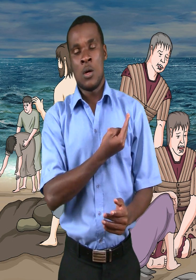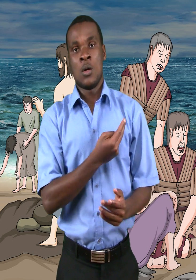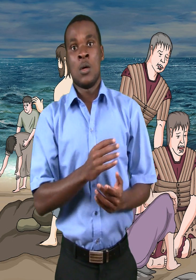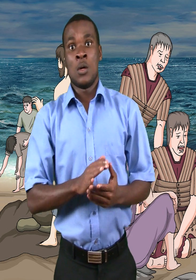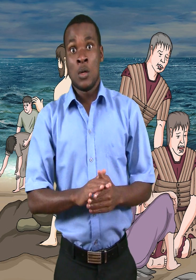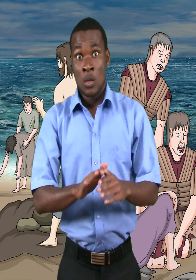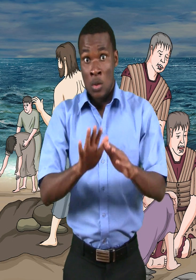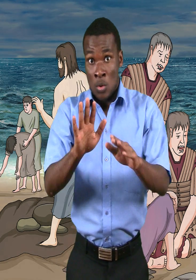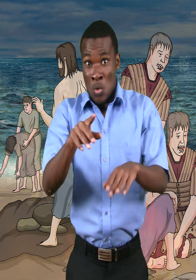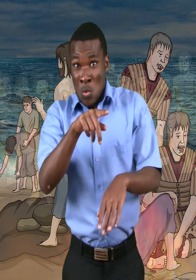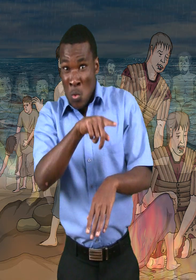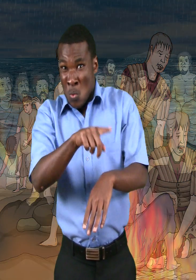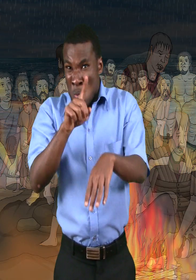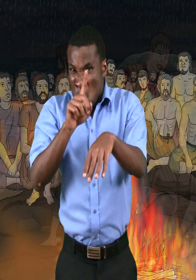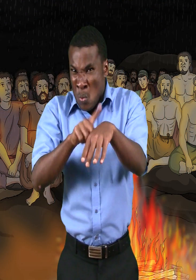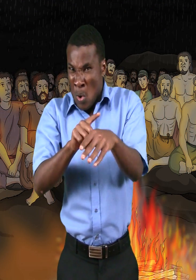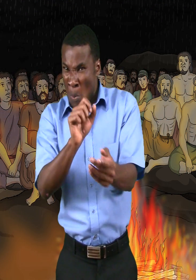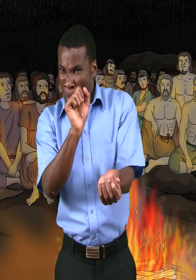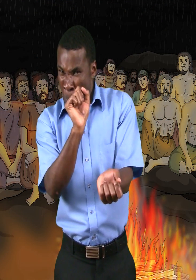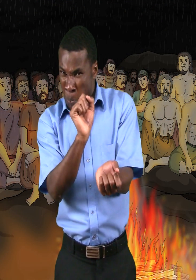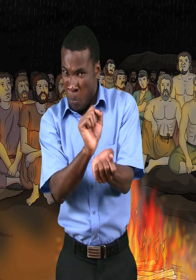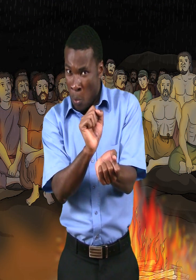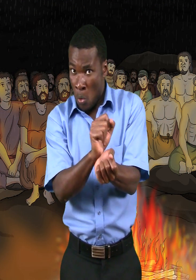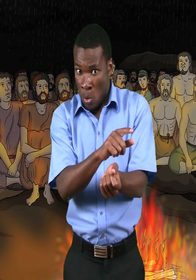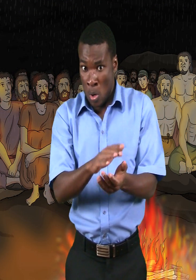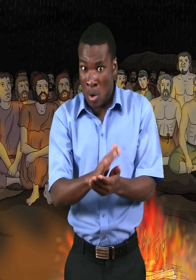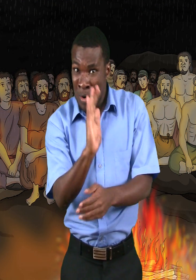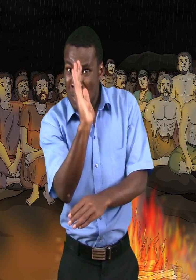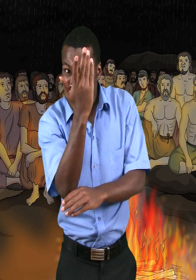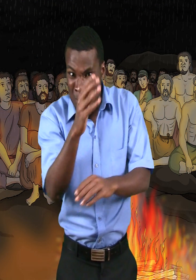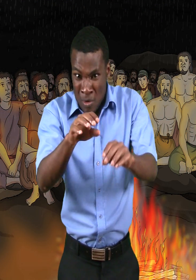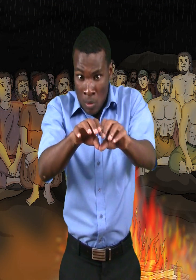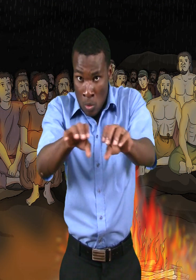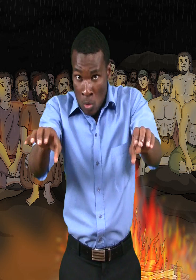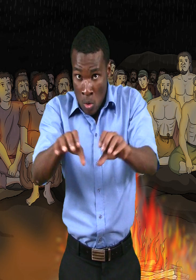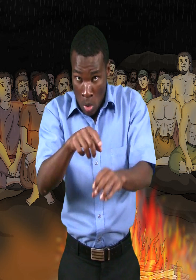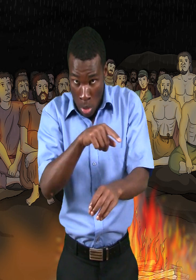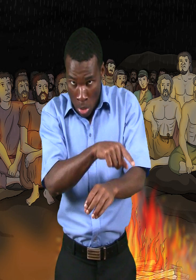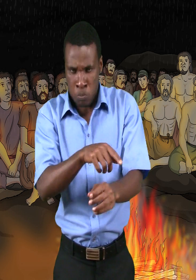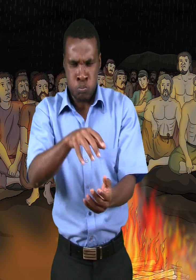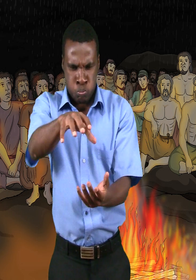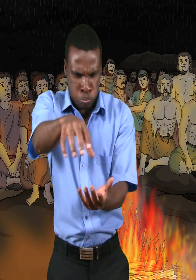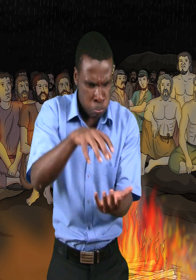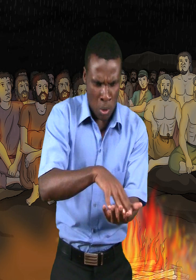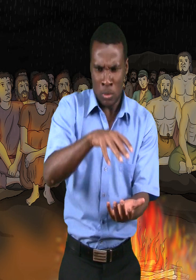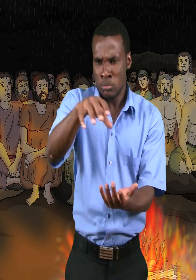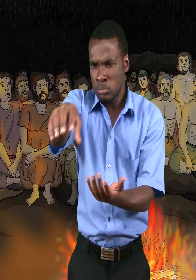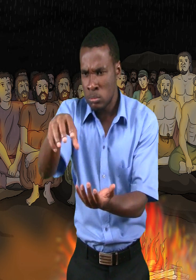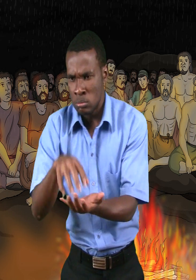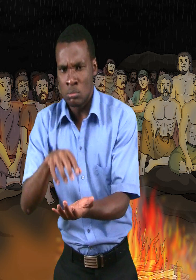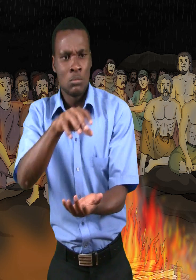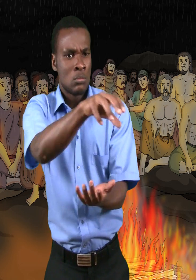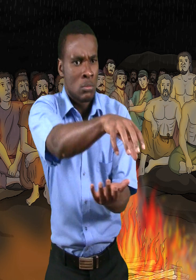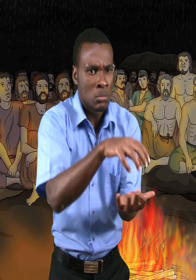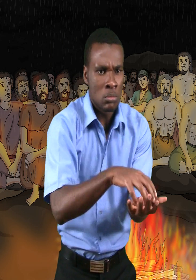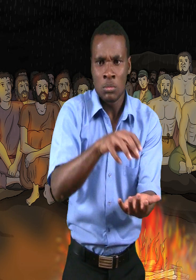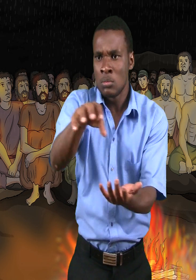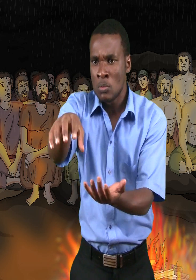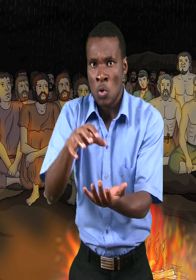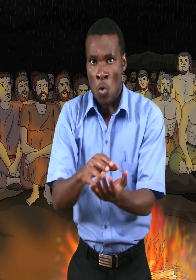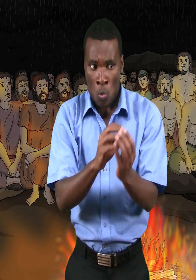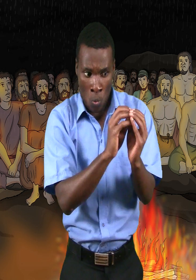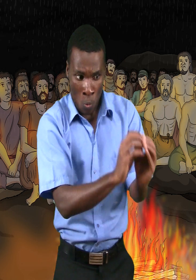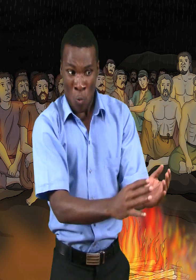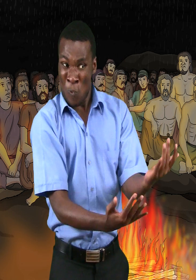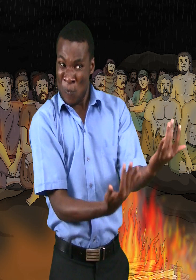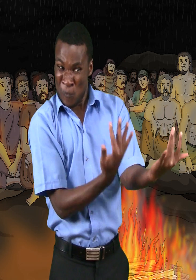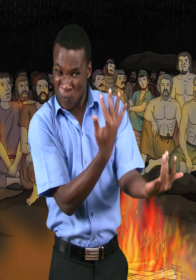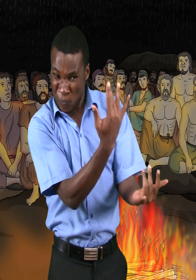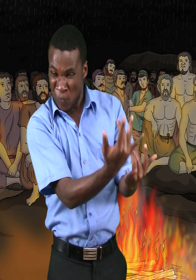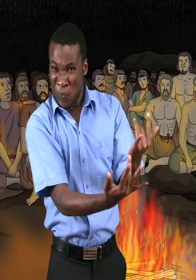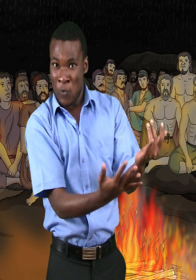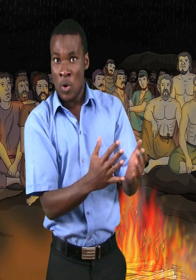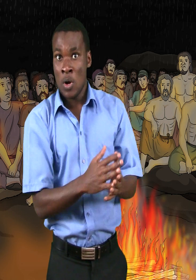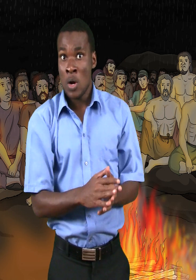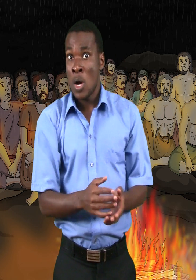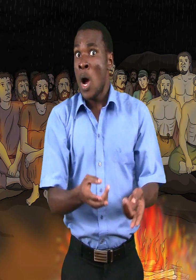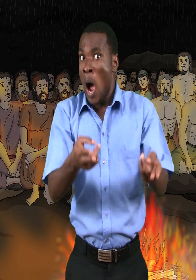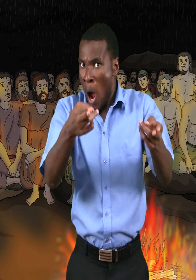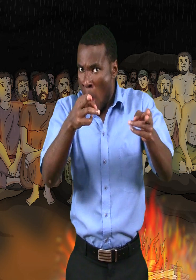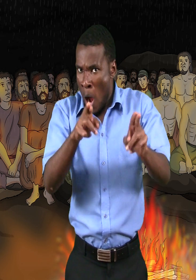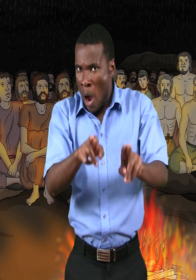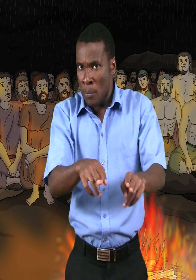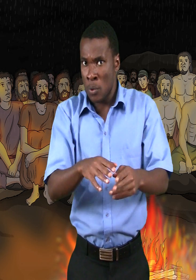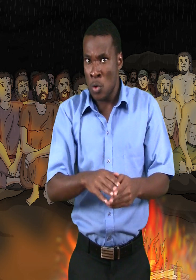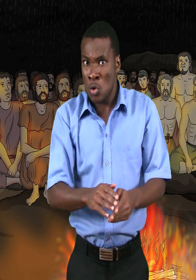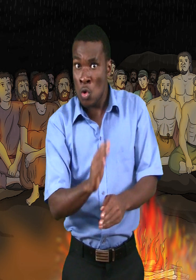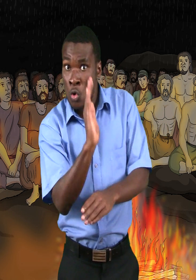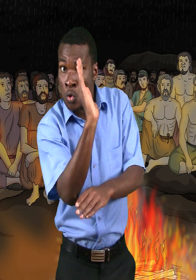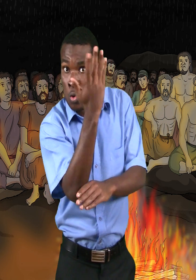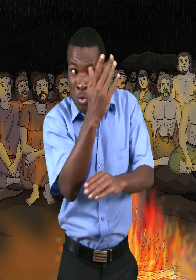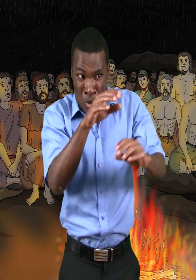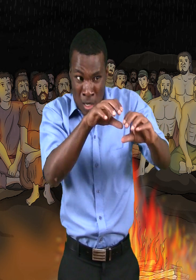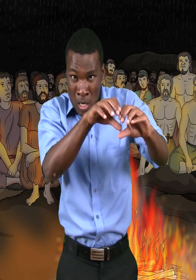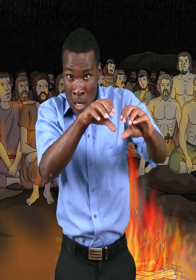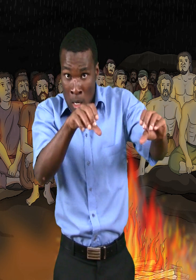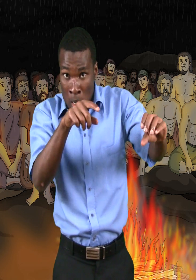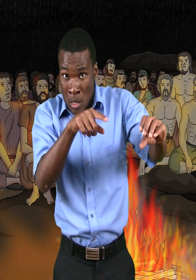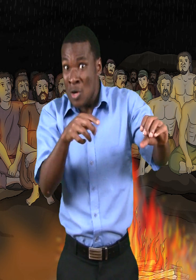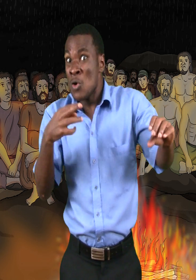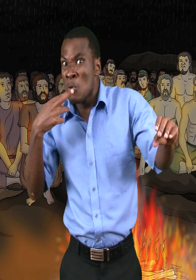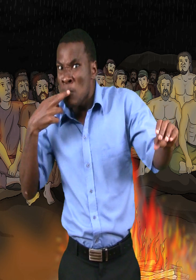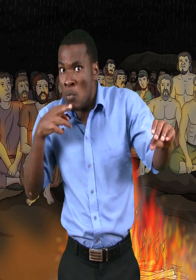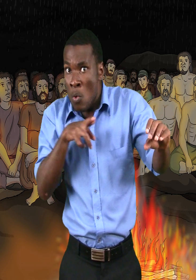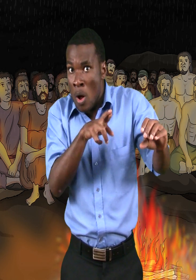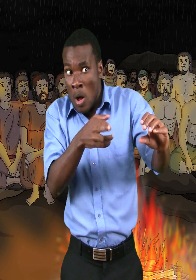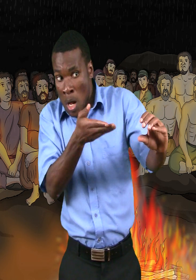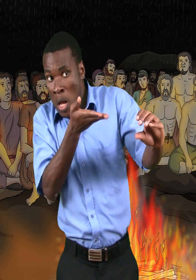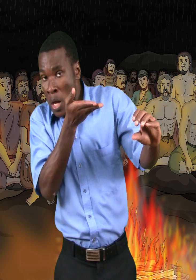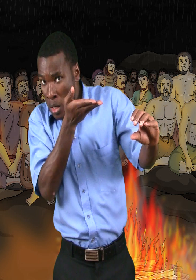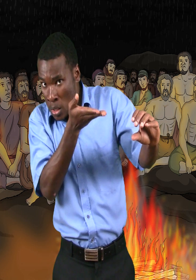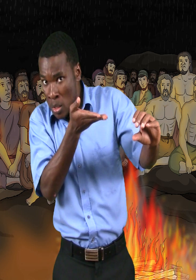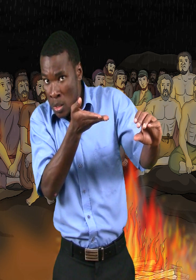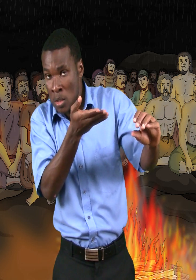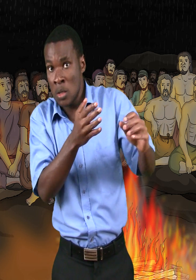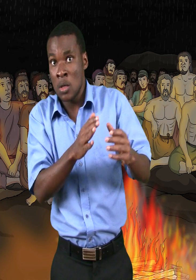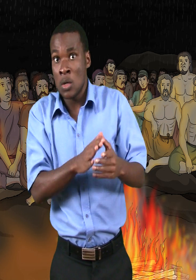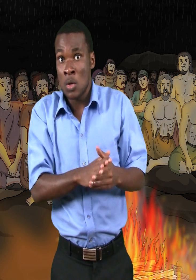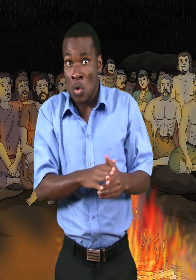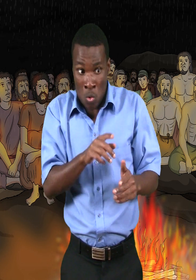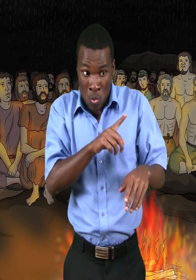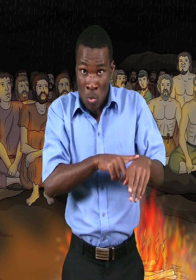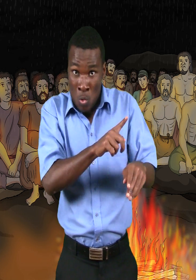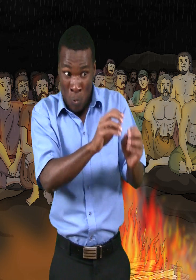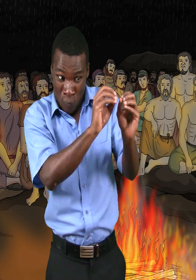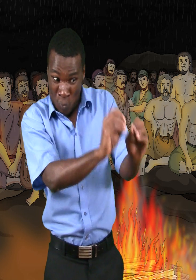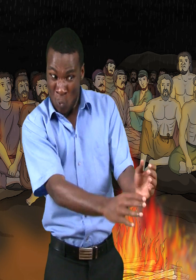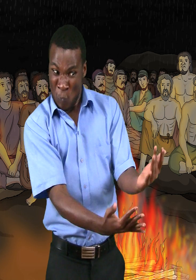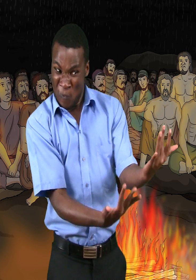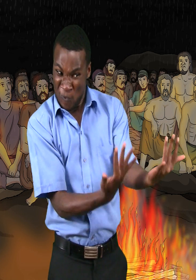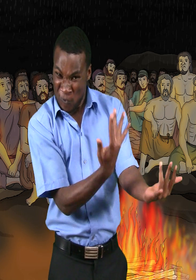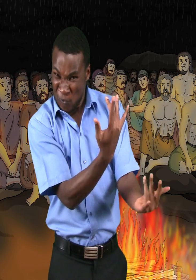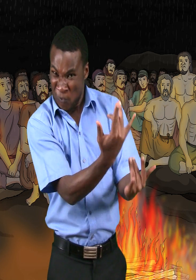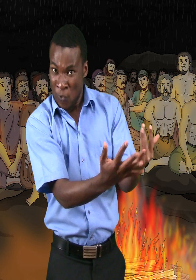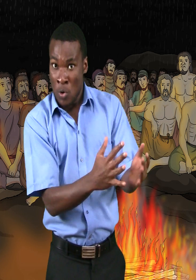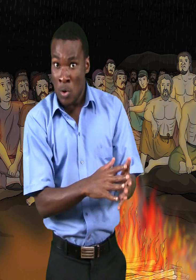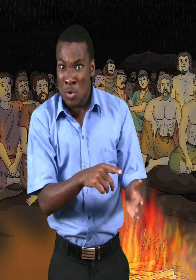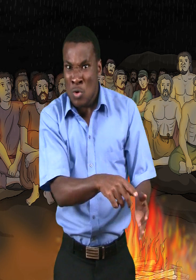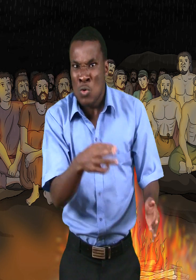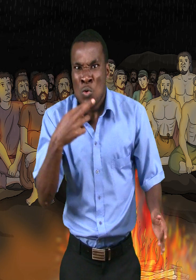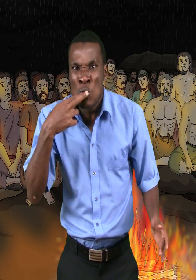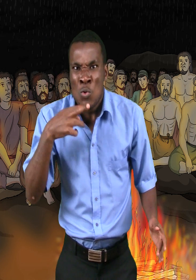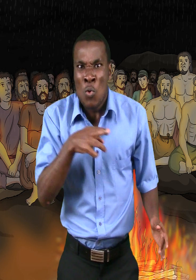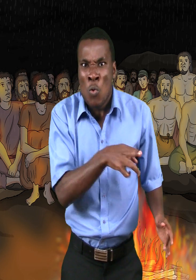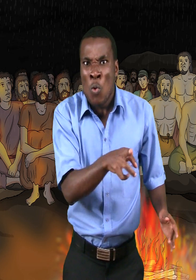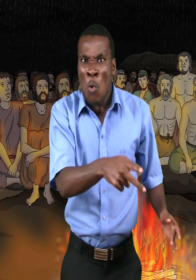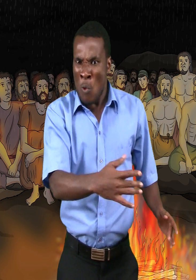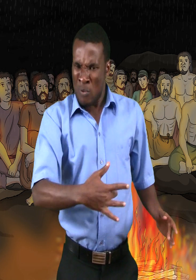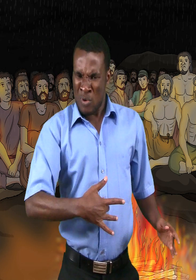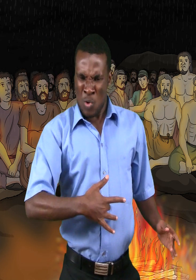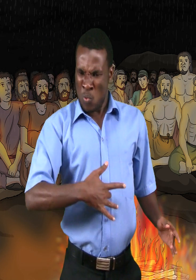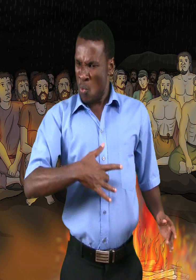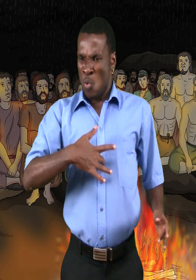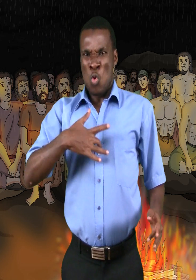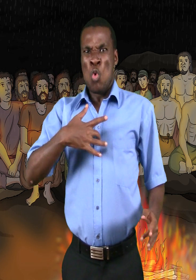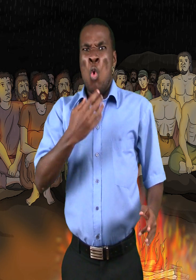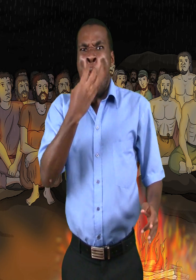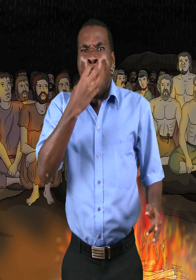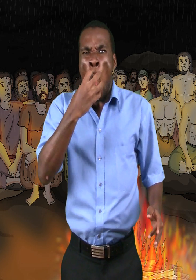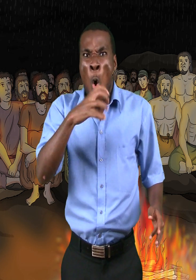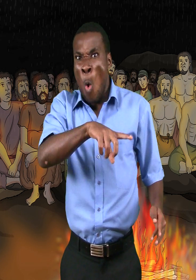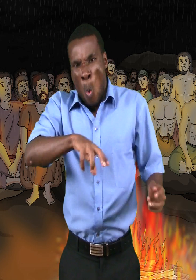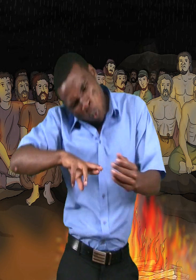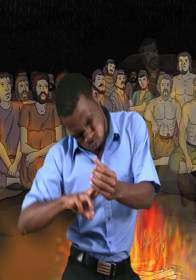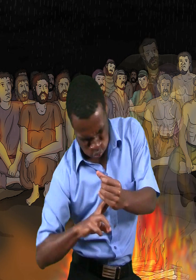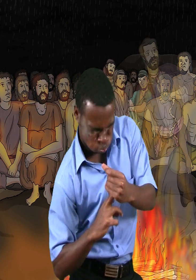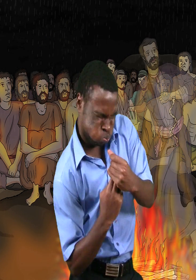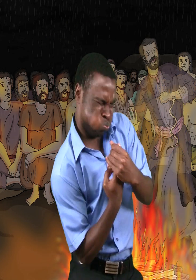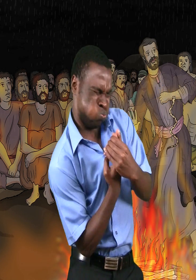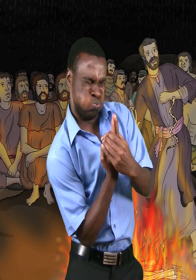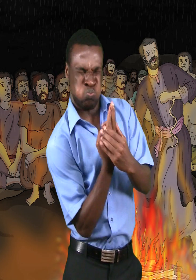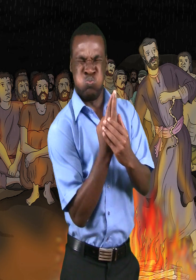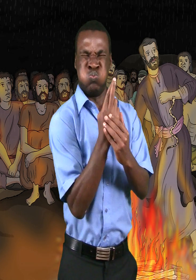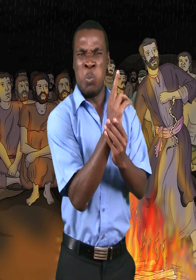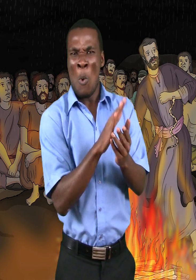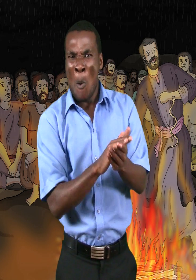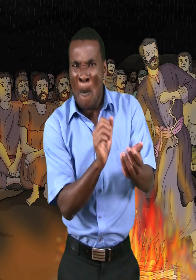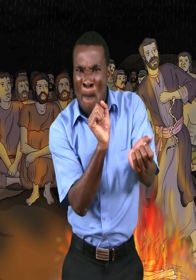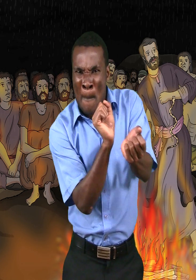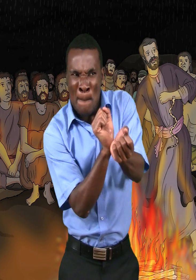They kindled a fire and welcomed all of us because it was raining and cold.